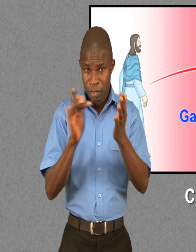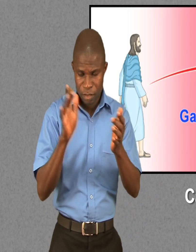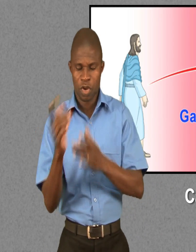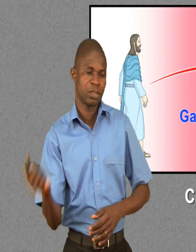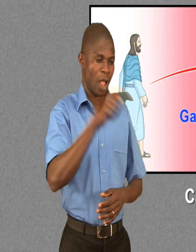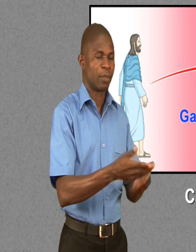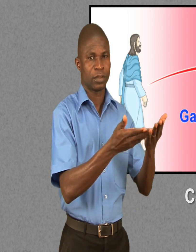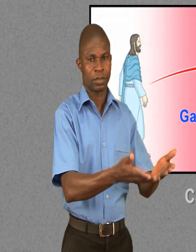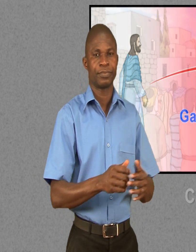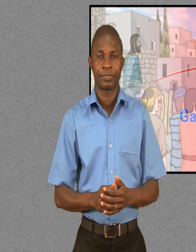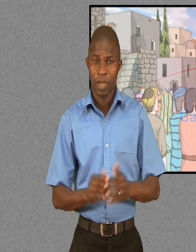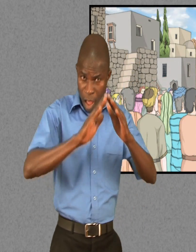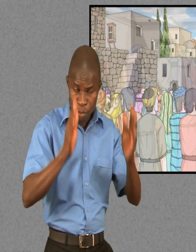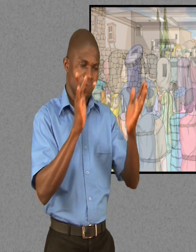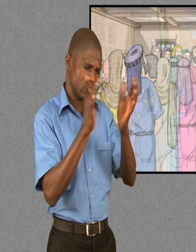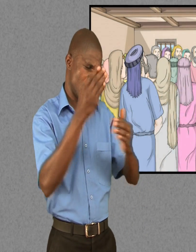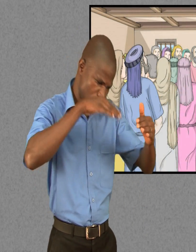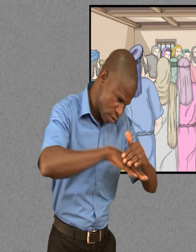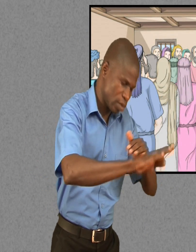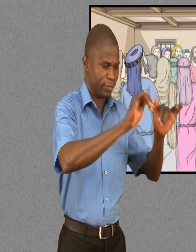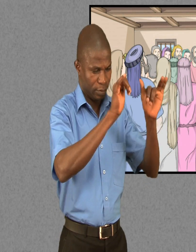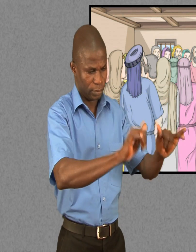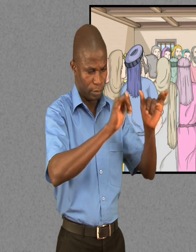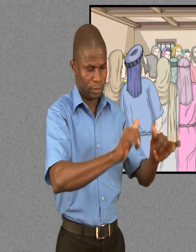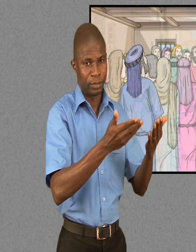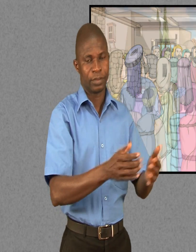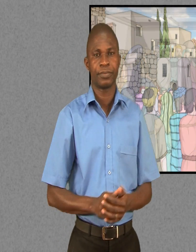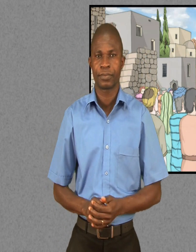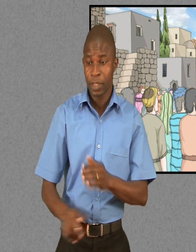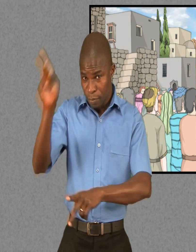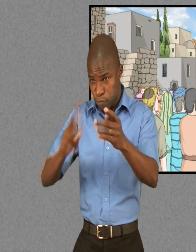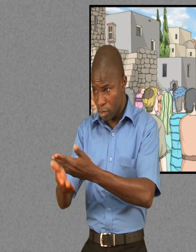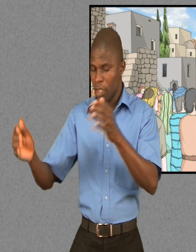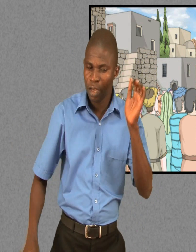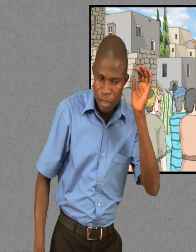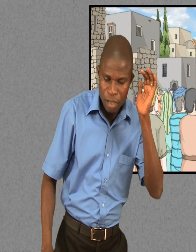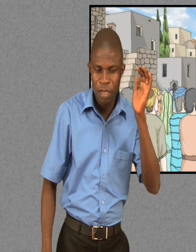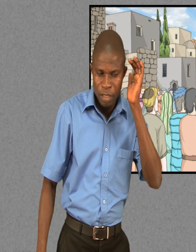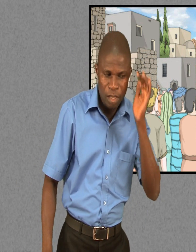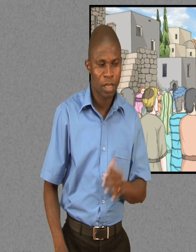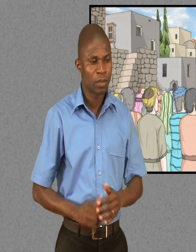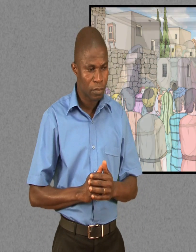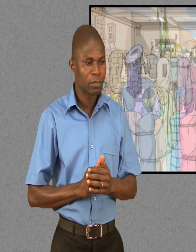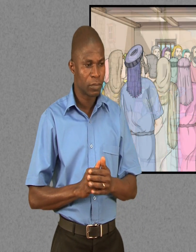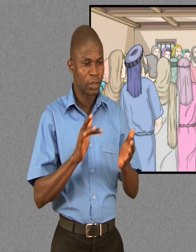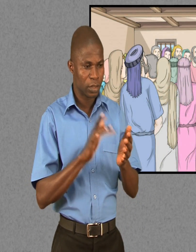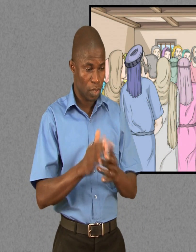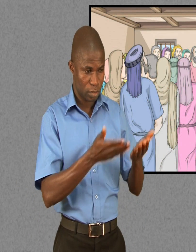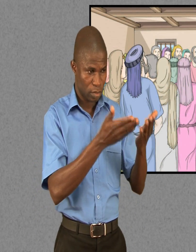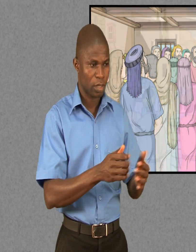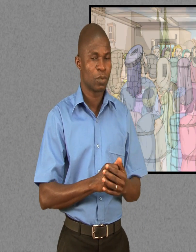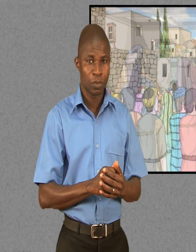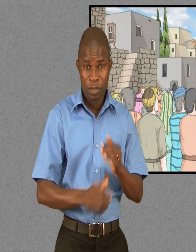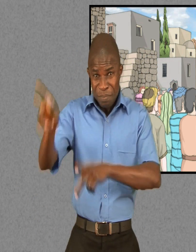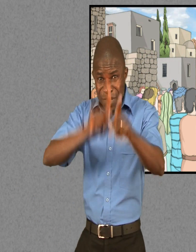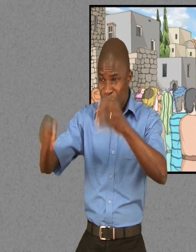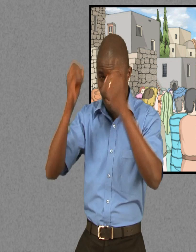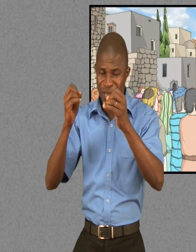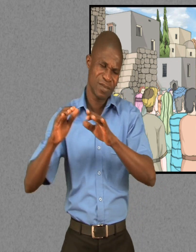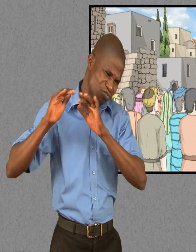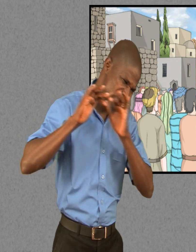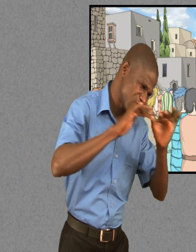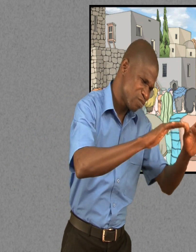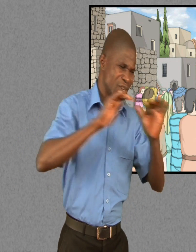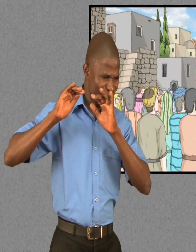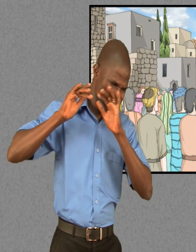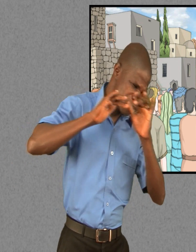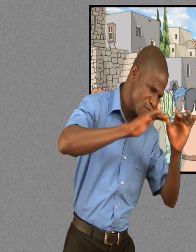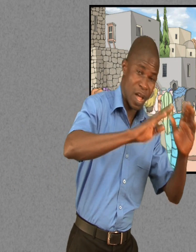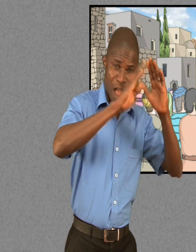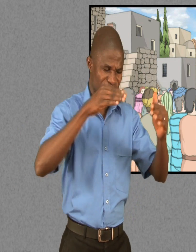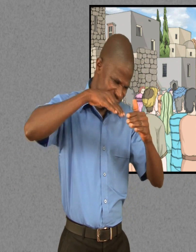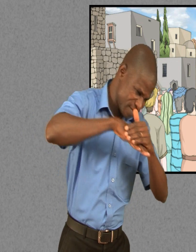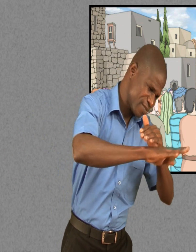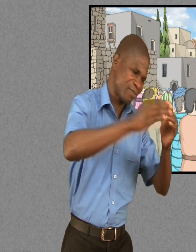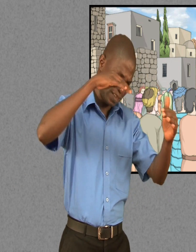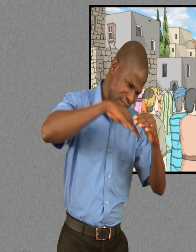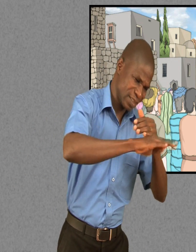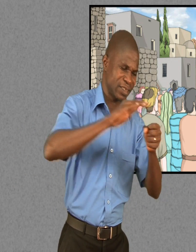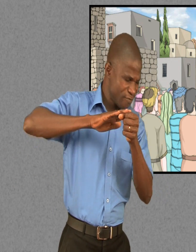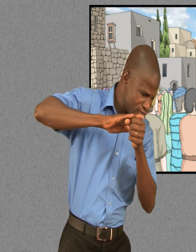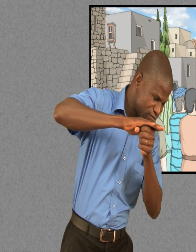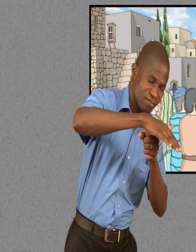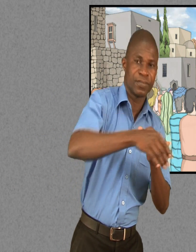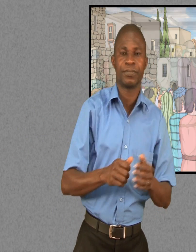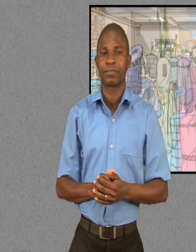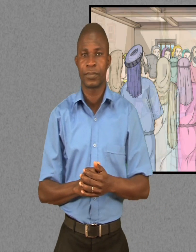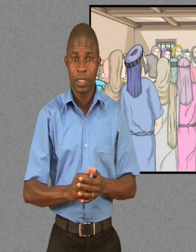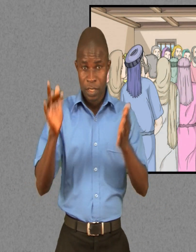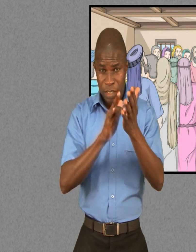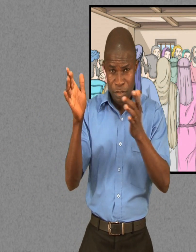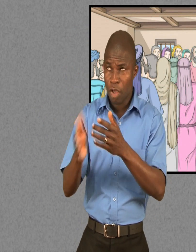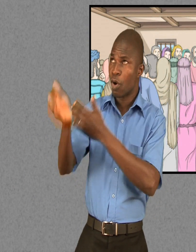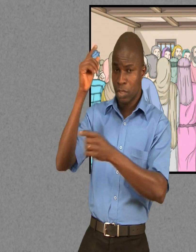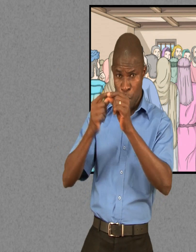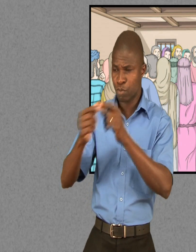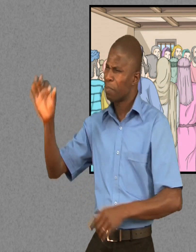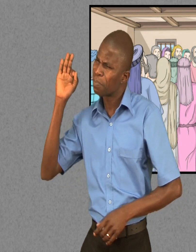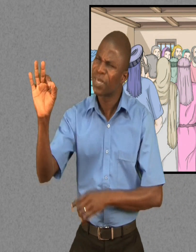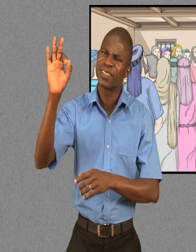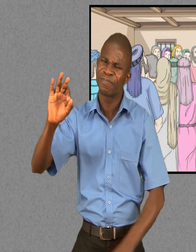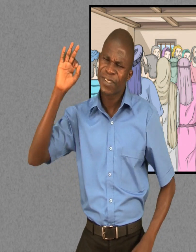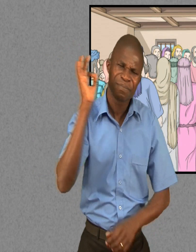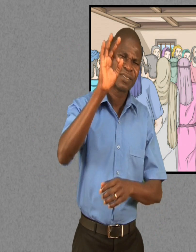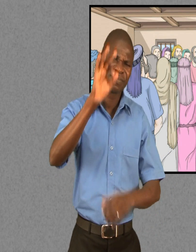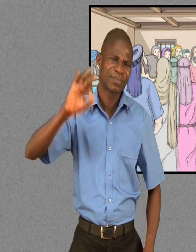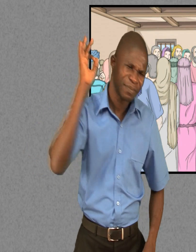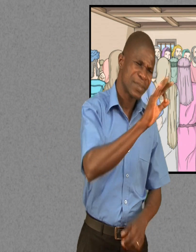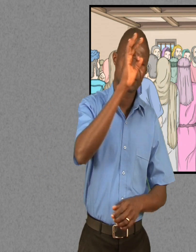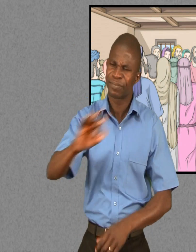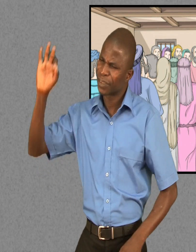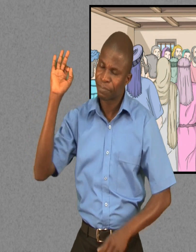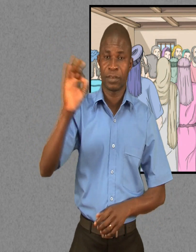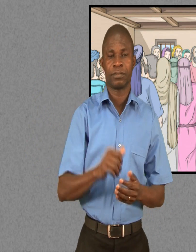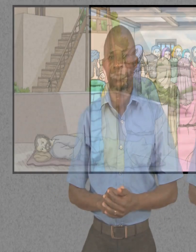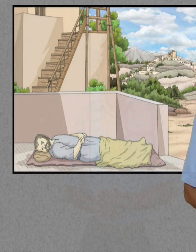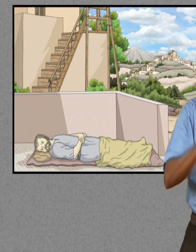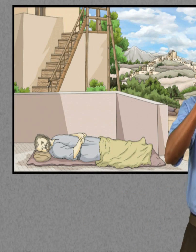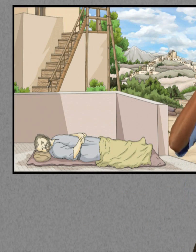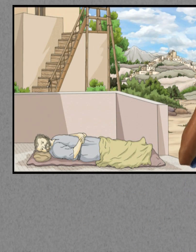And when the people heard that He was home, they gathered in such large numbers that there was no more room, not even outside the door, as Jesus spoke the word to them.